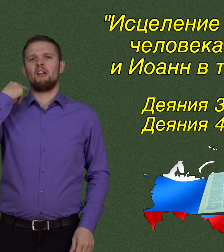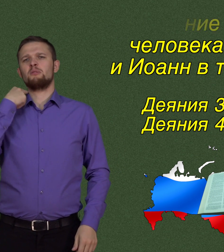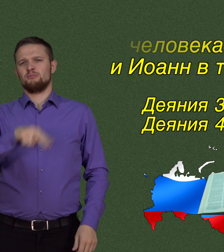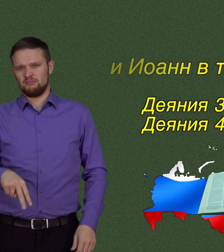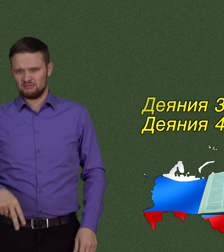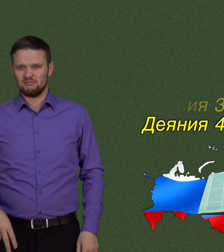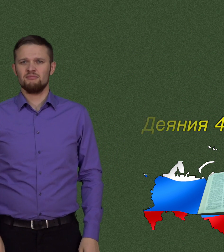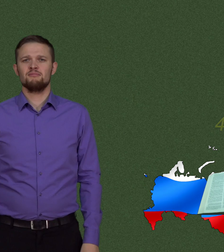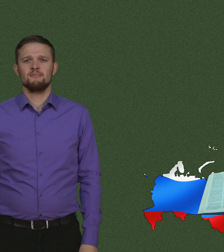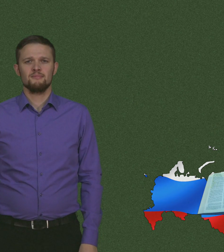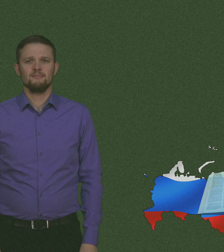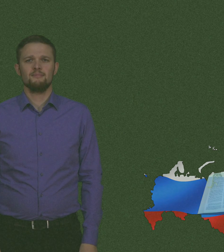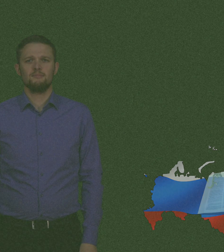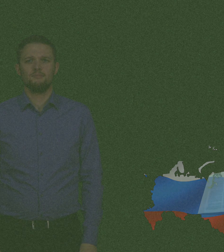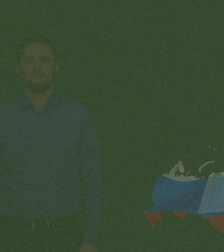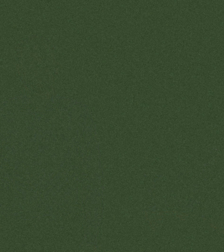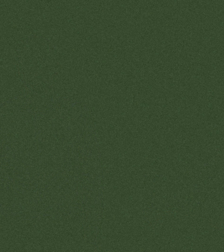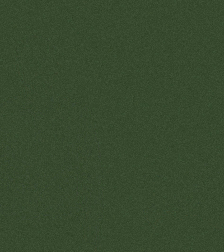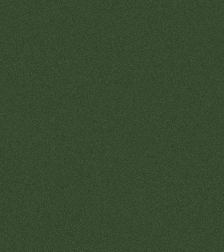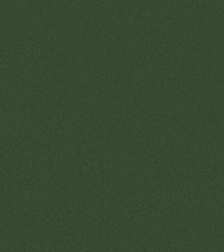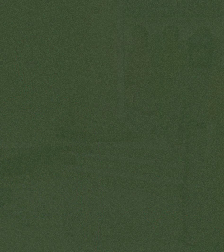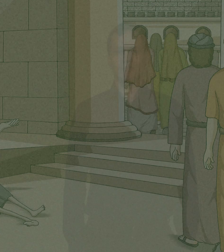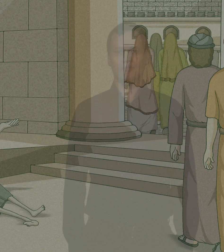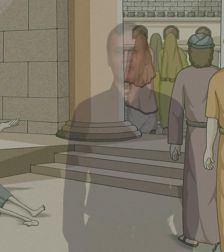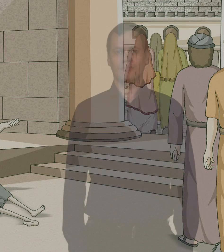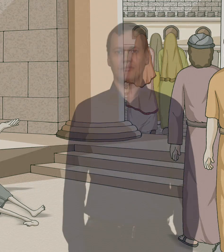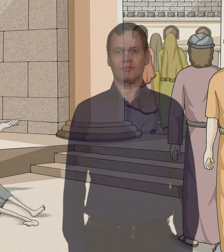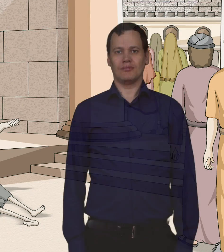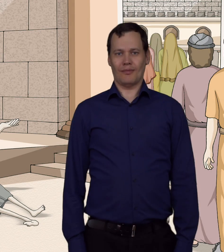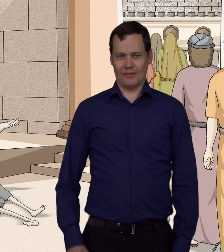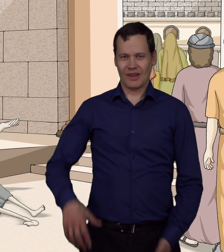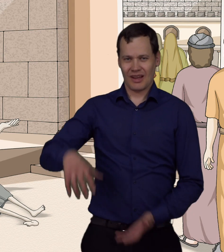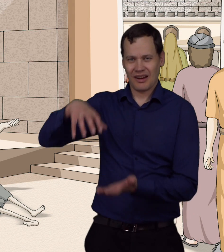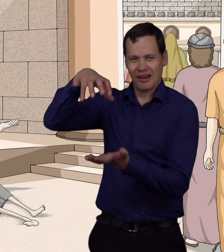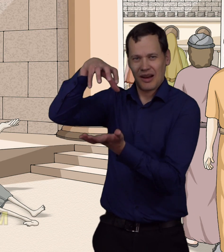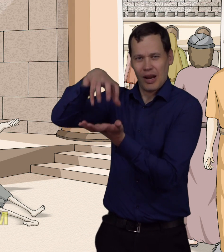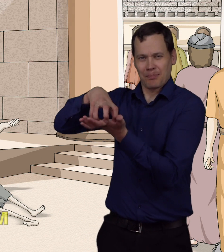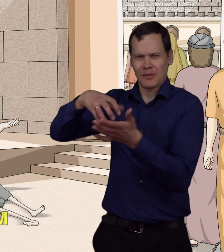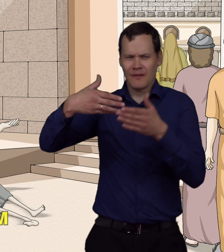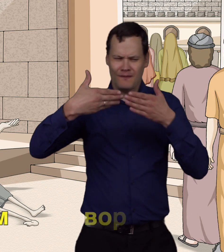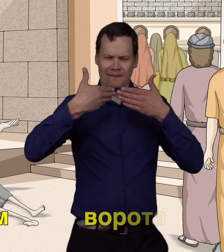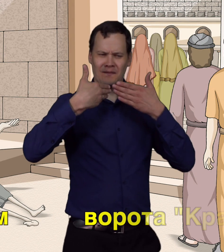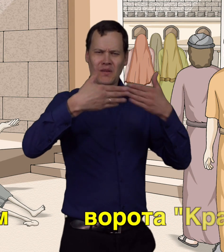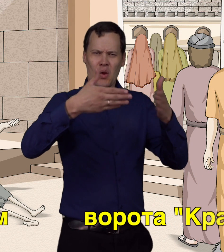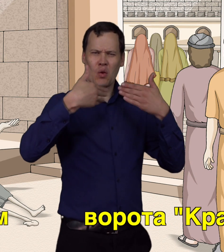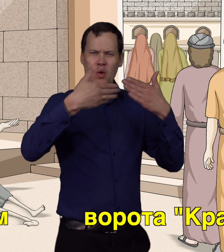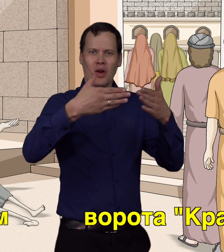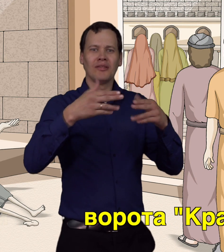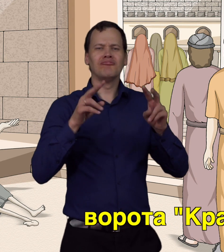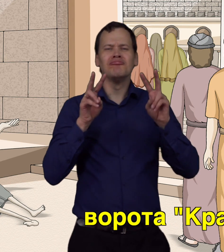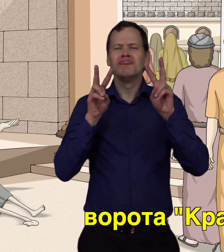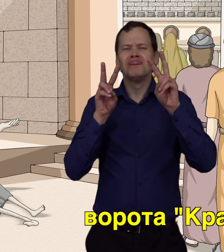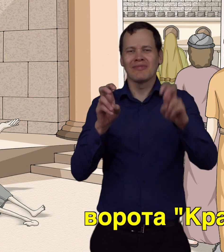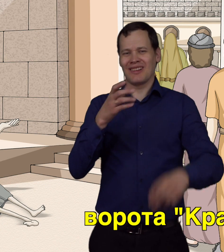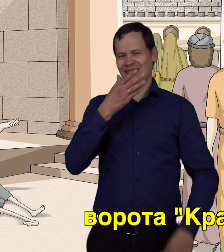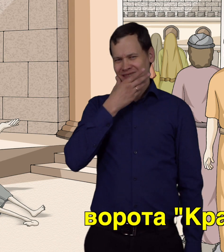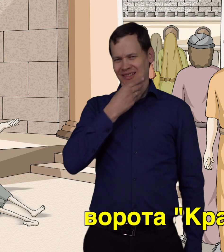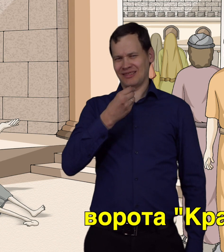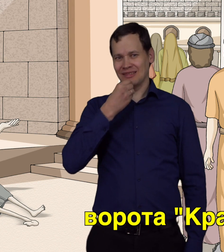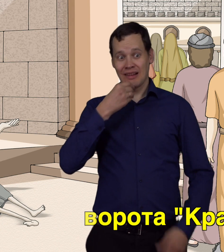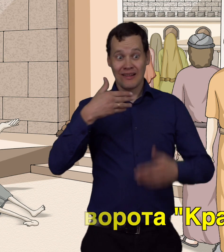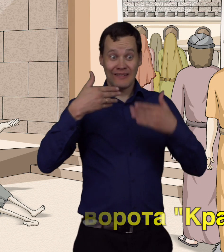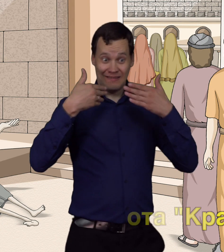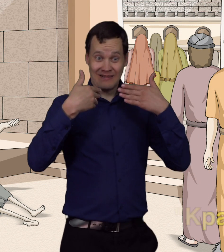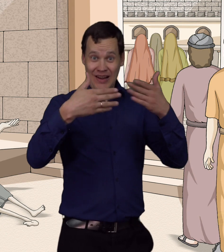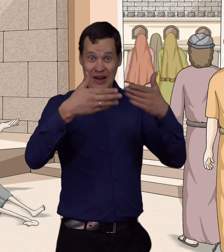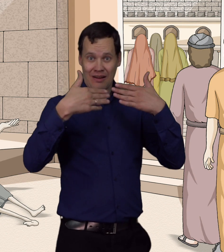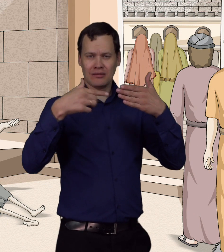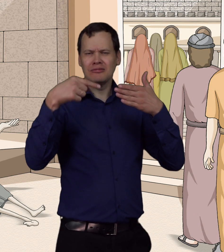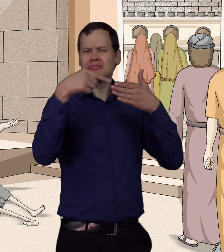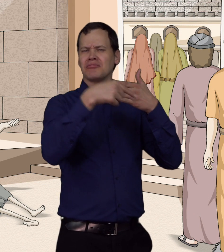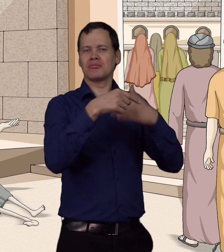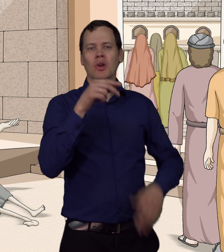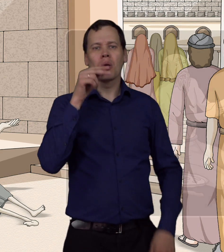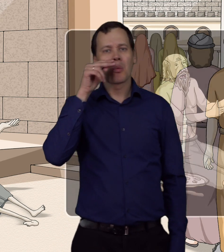One afternoon Peter and John were going up to the temple at the hour of prayer, the ninth hour.